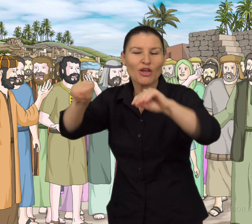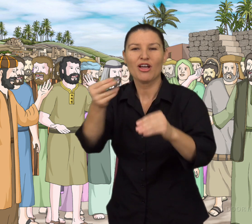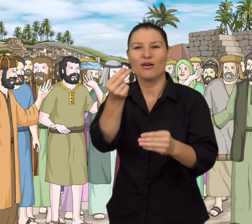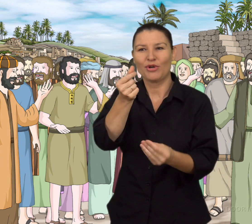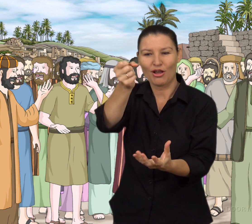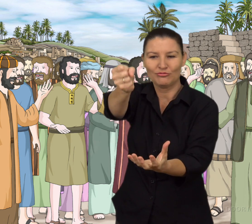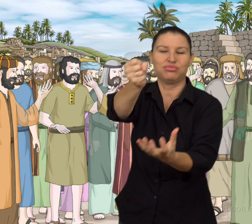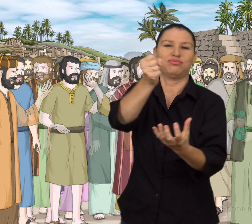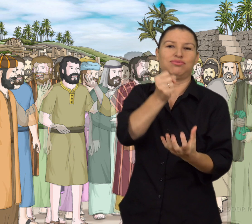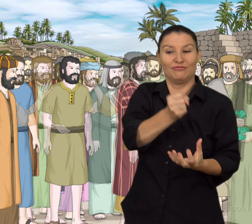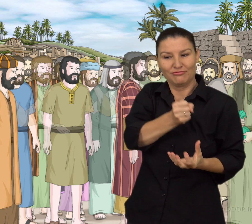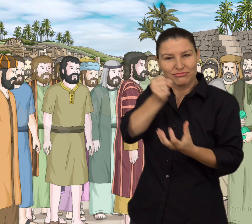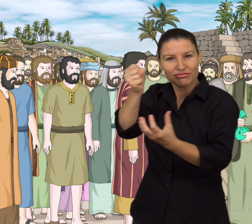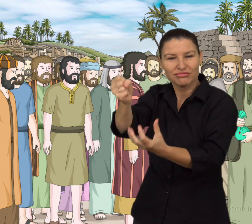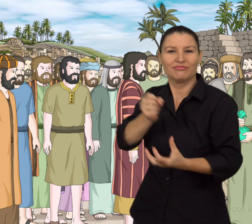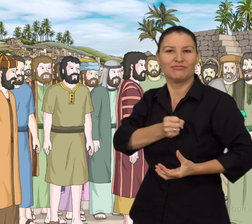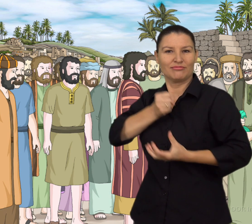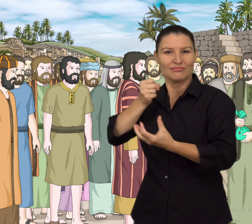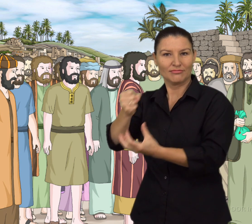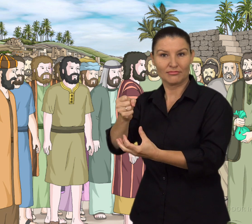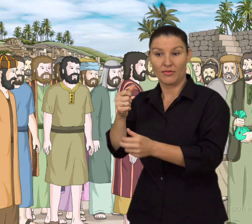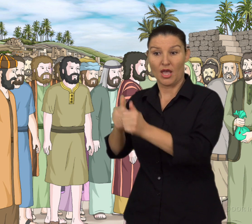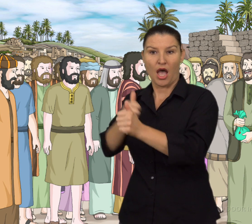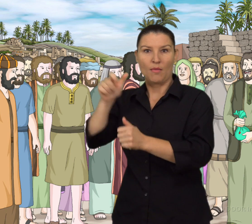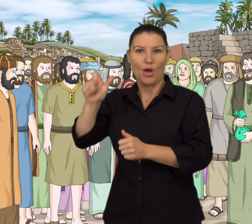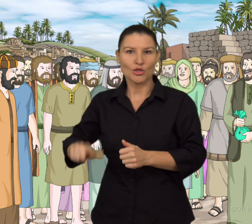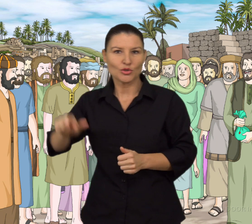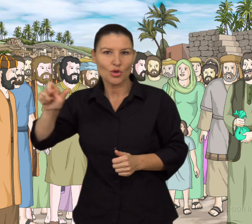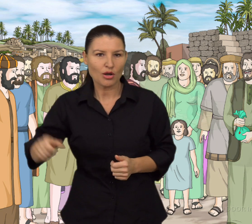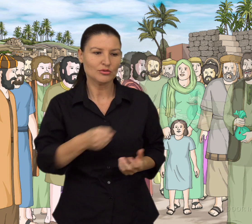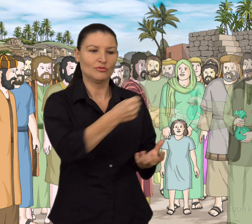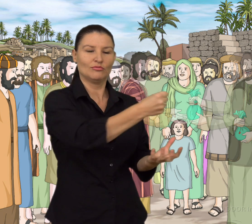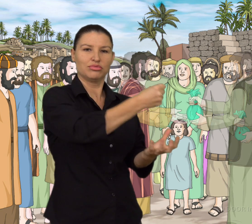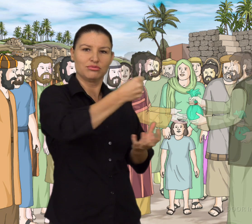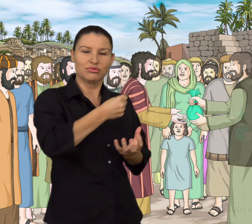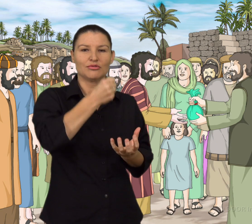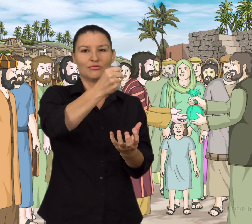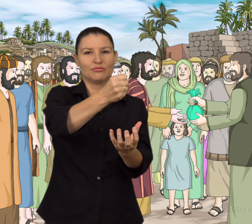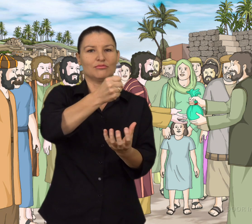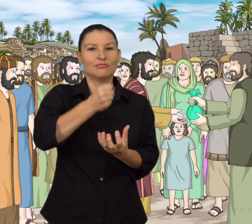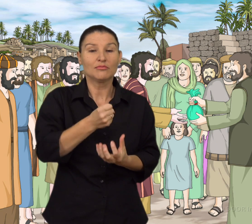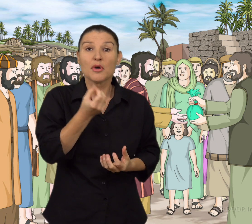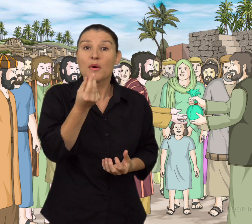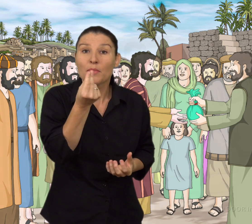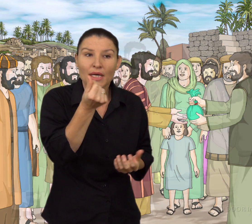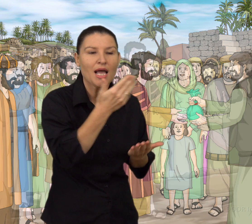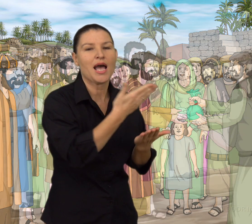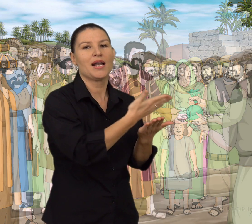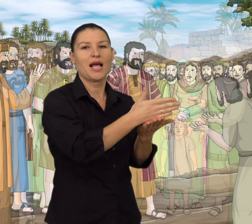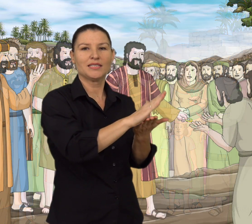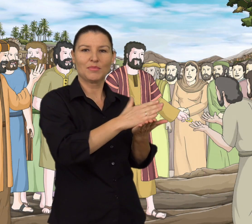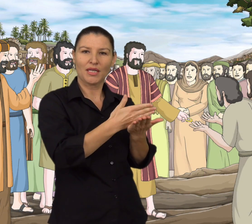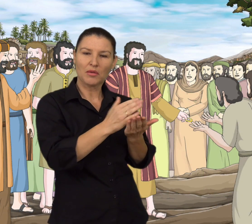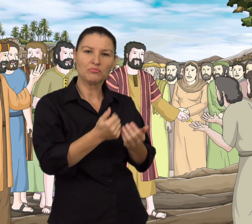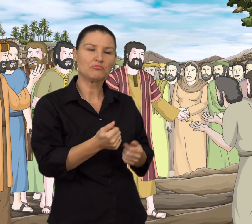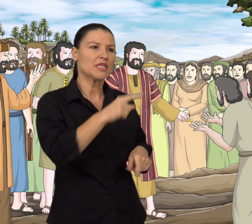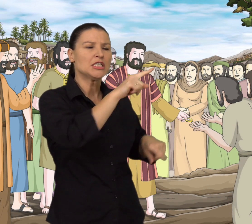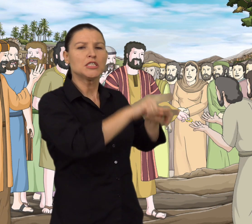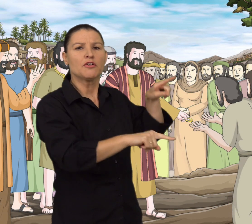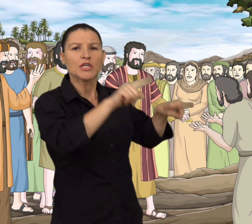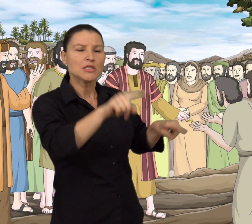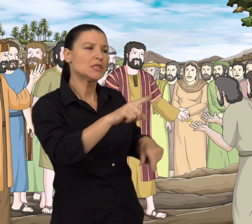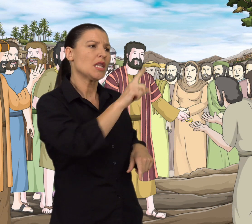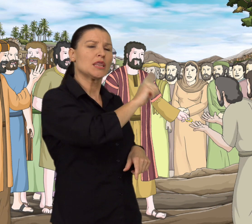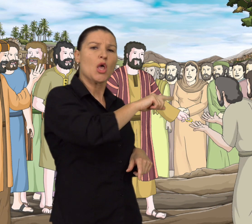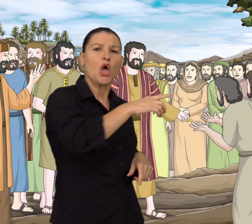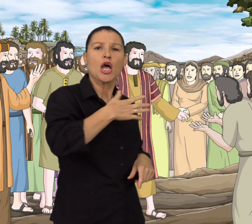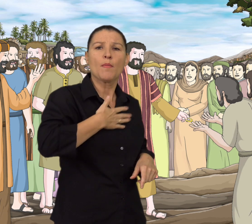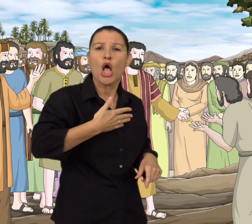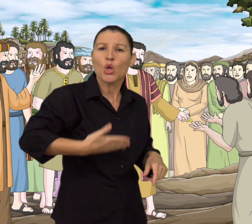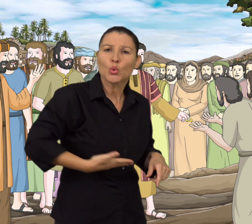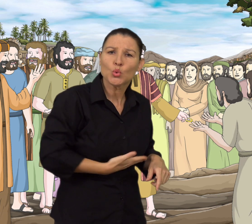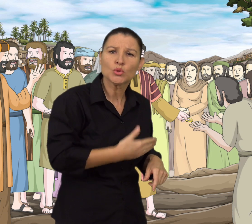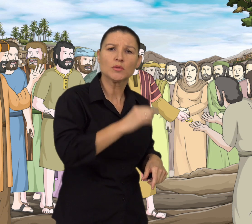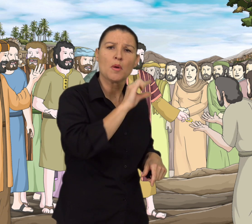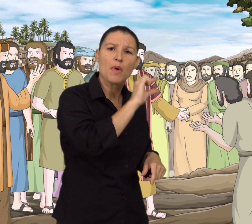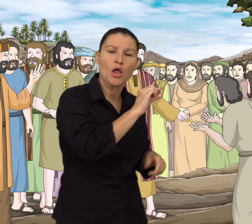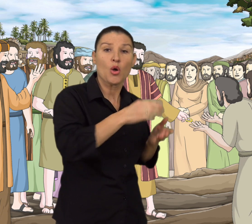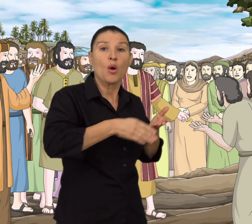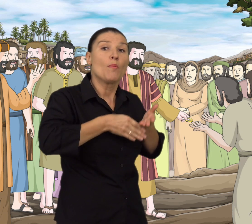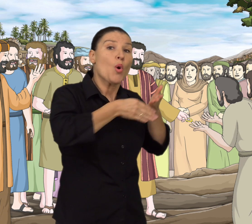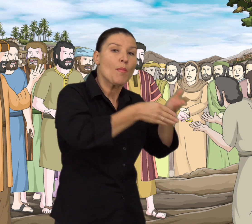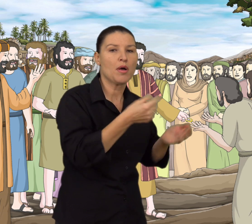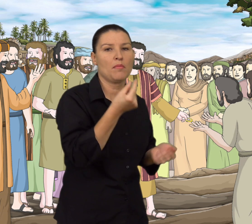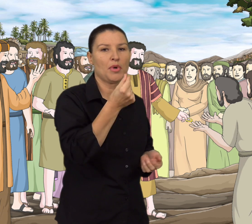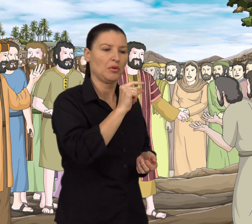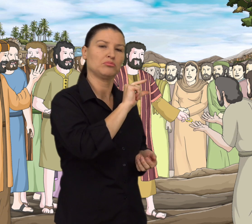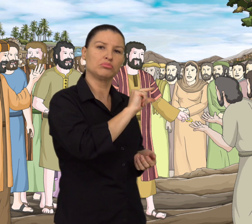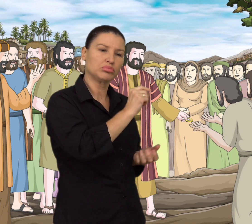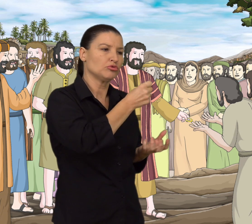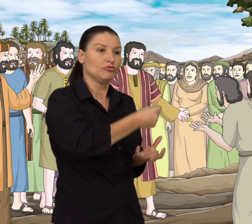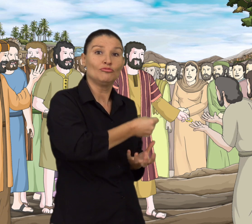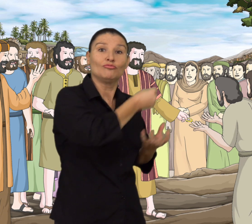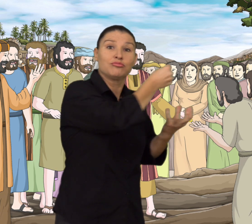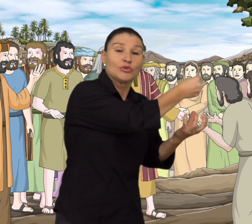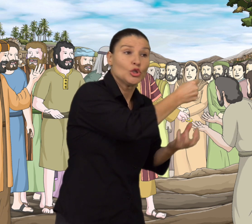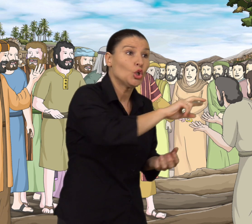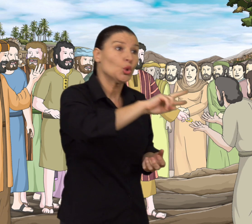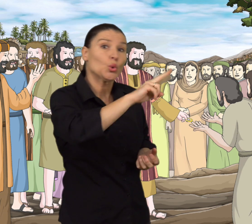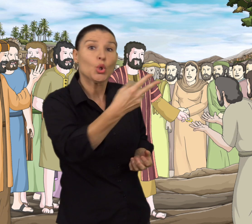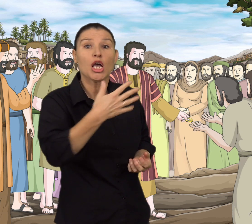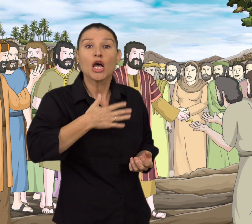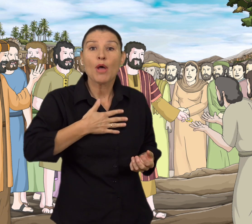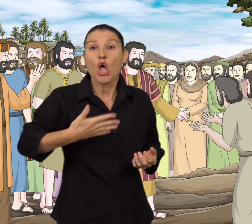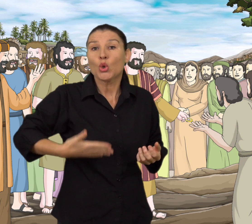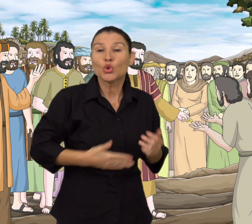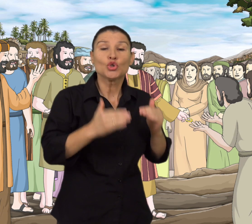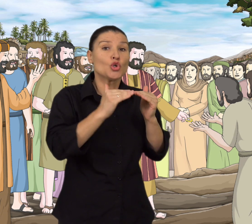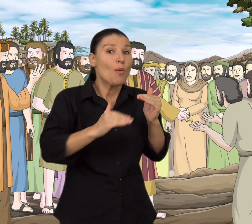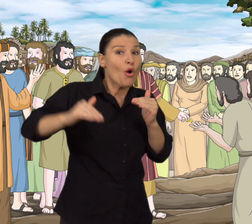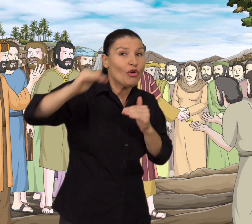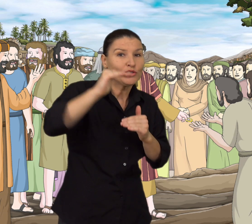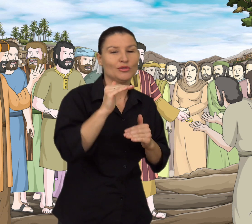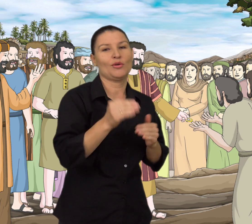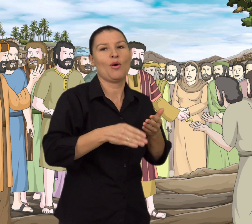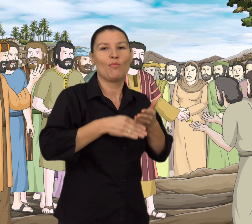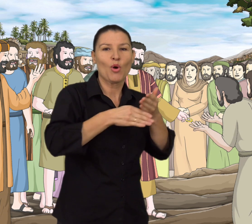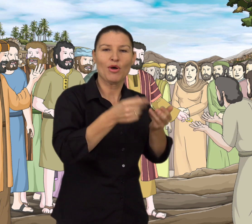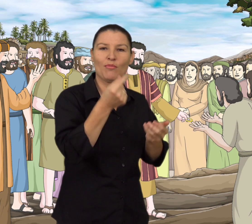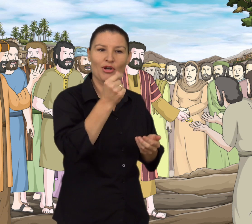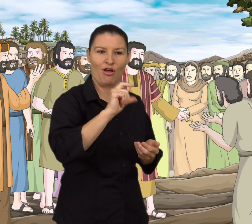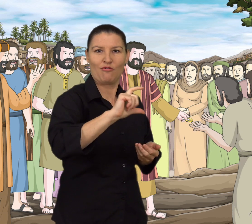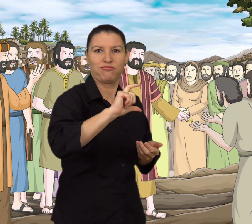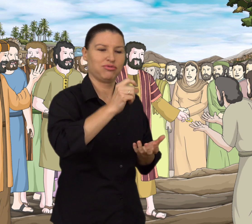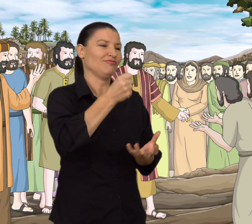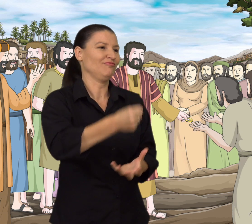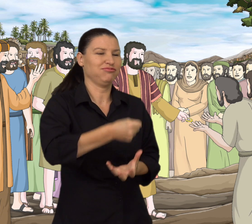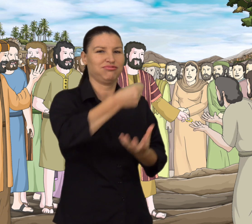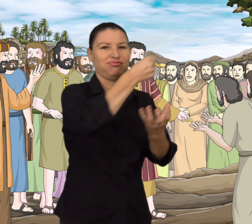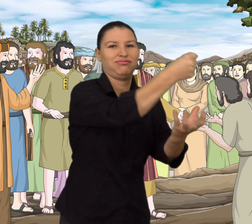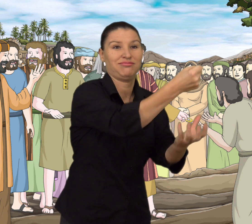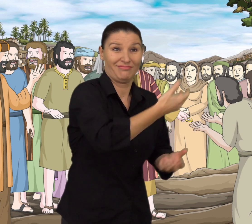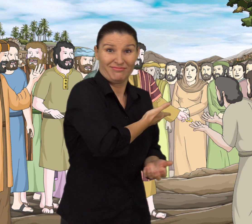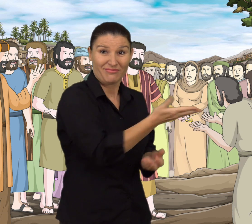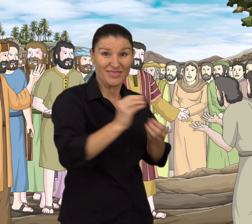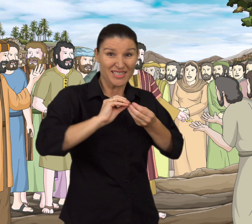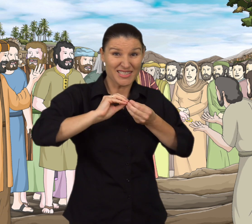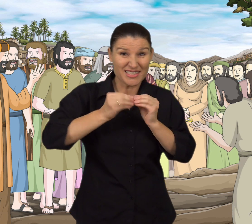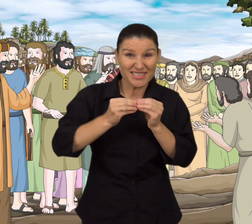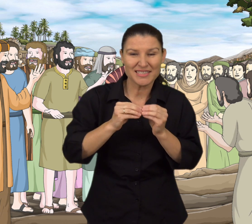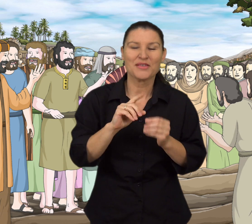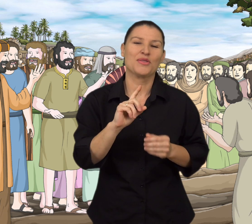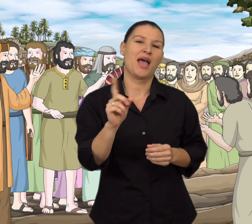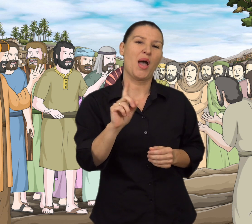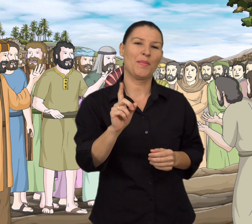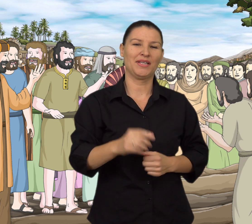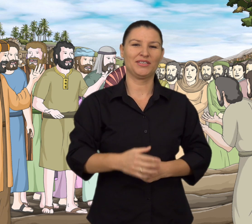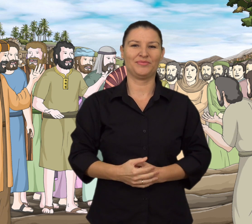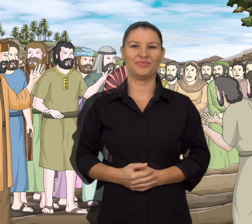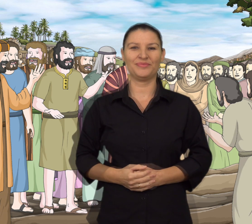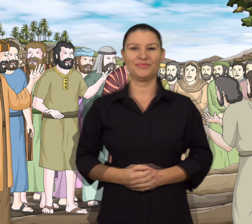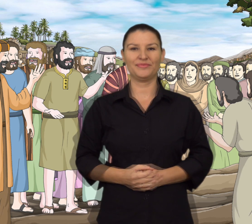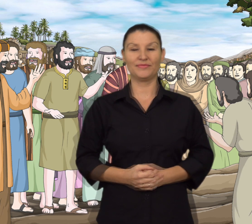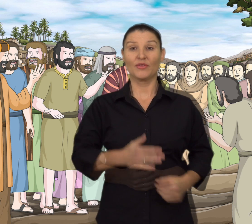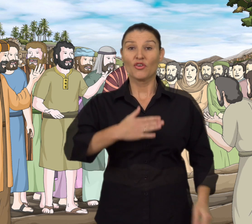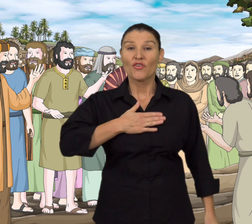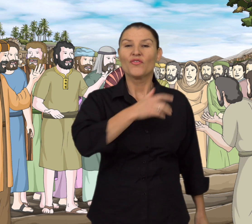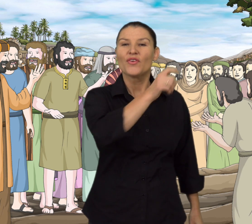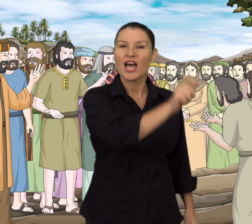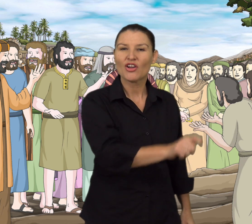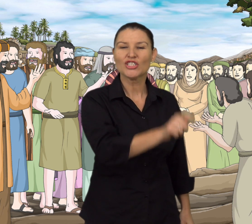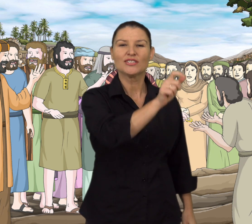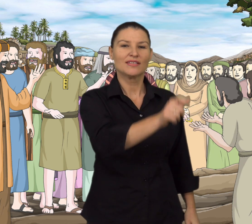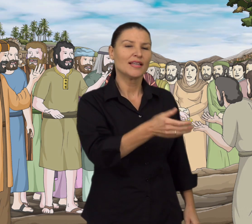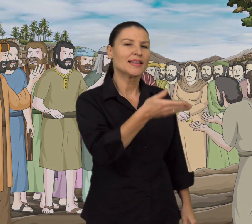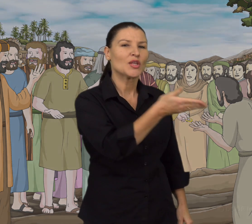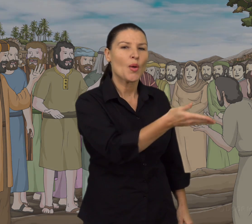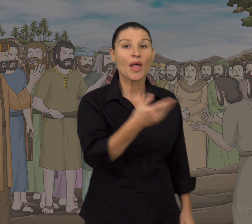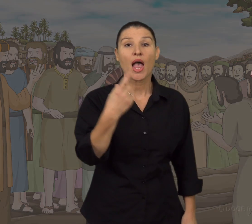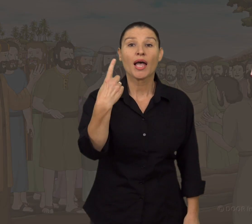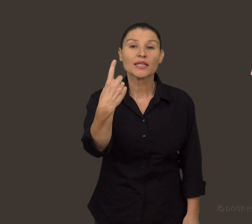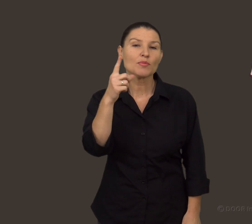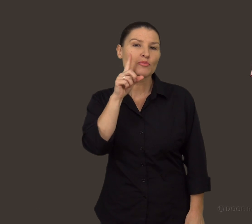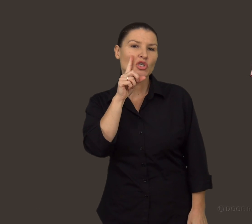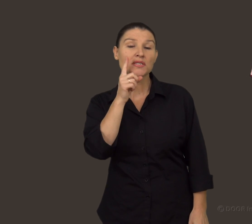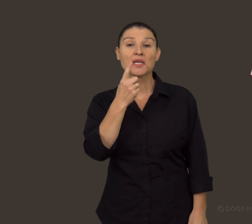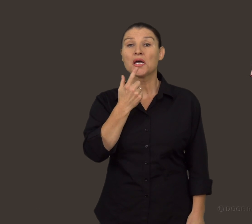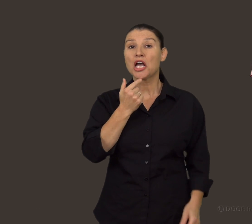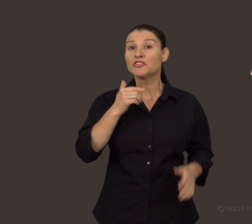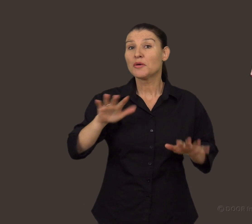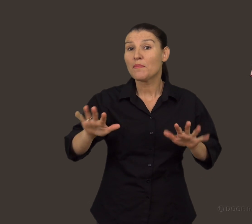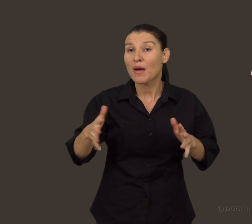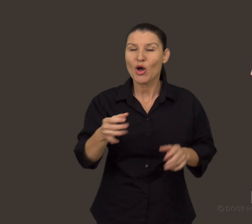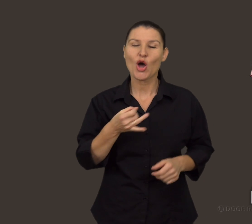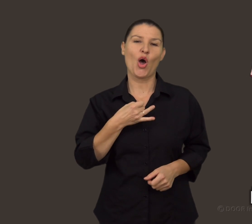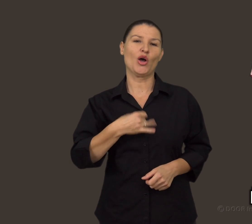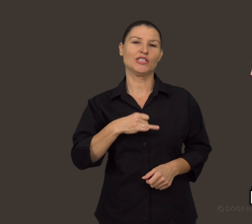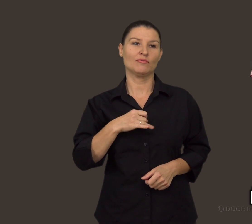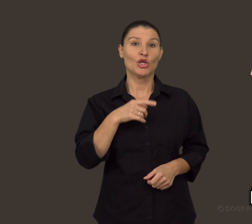There were no needy ones among them, because those who owned lands or houses would sell their property, bring the proceeds from the sales, and lay them at the apostles’ feet for distribution to anyone as he had need.